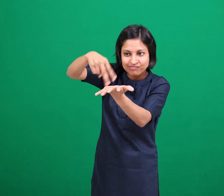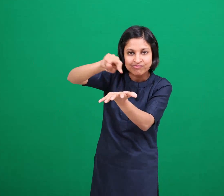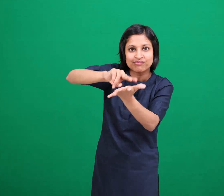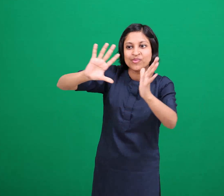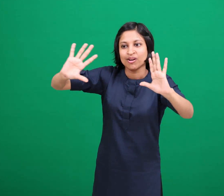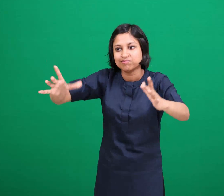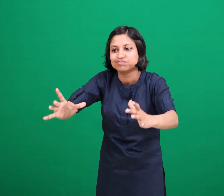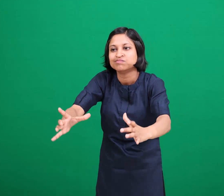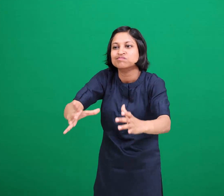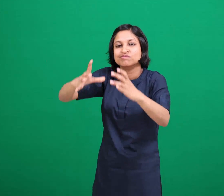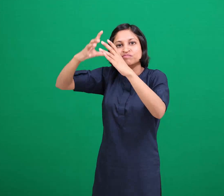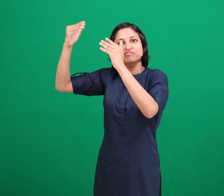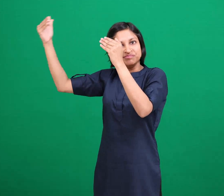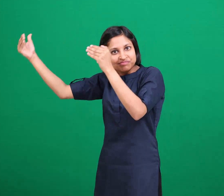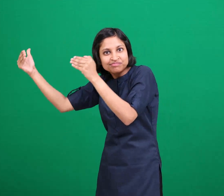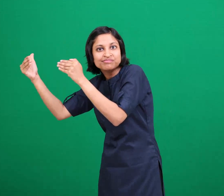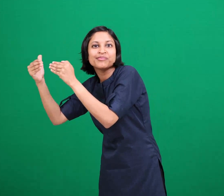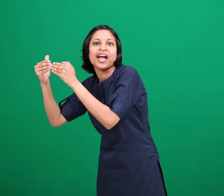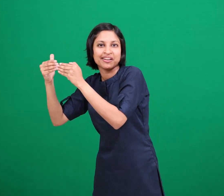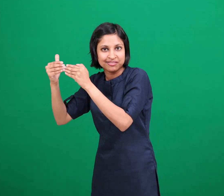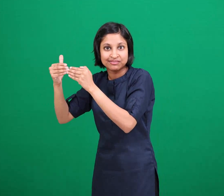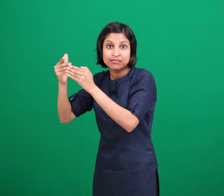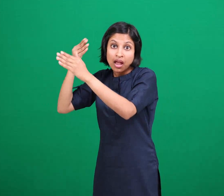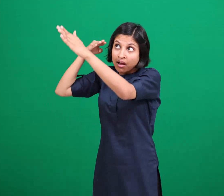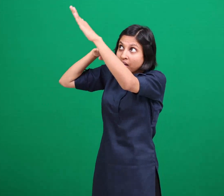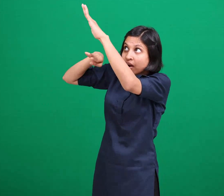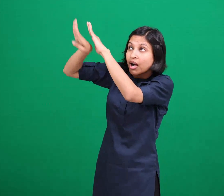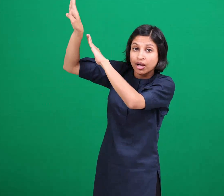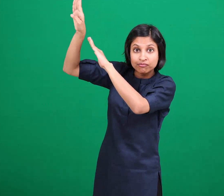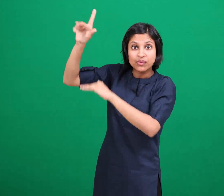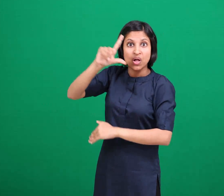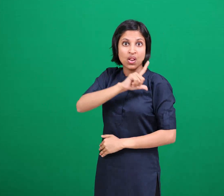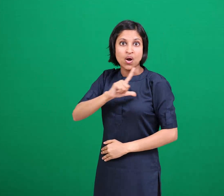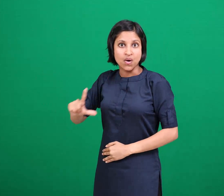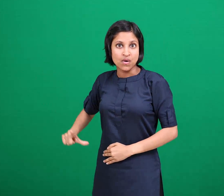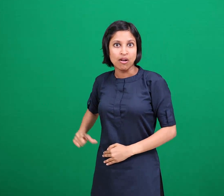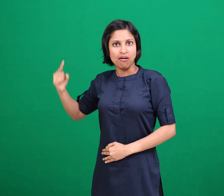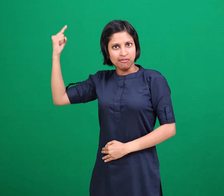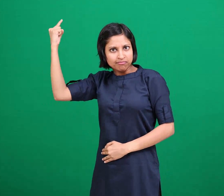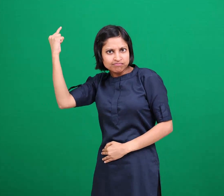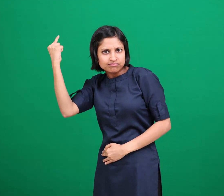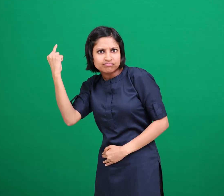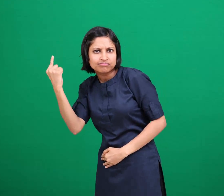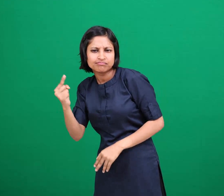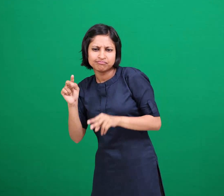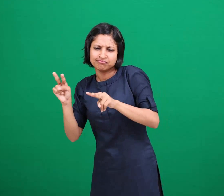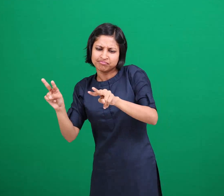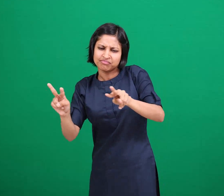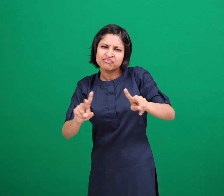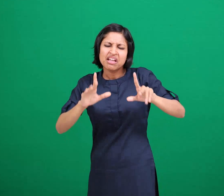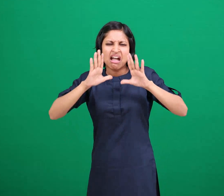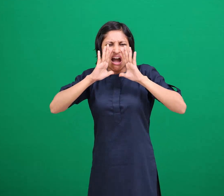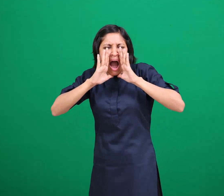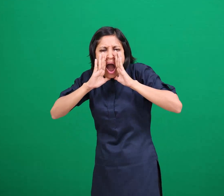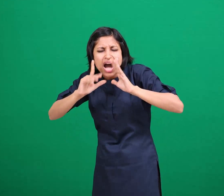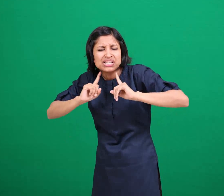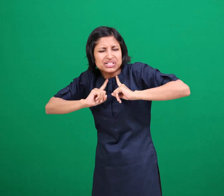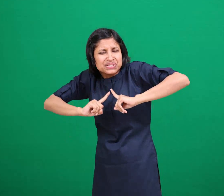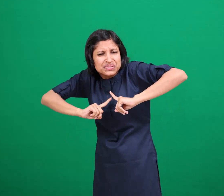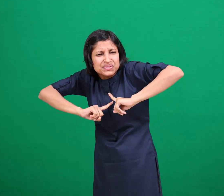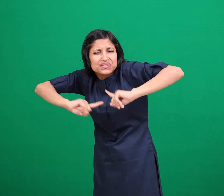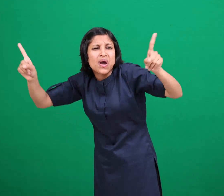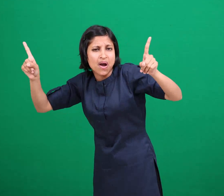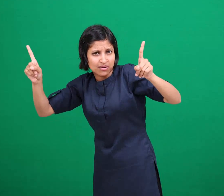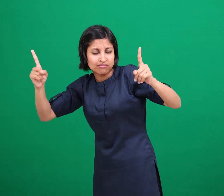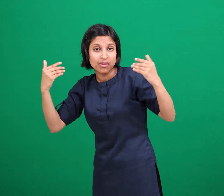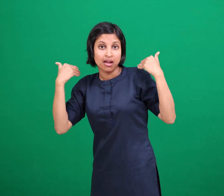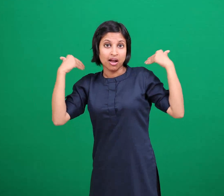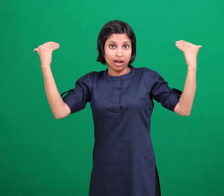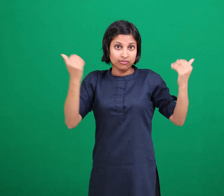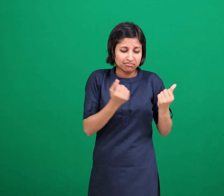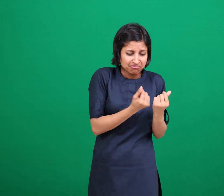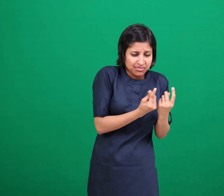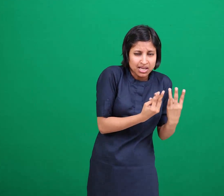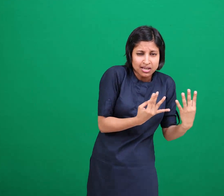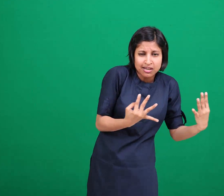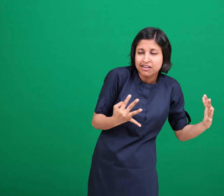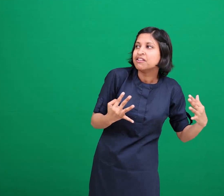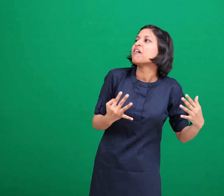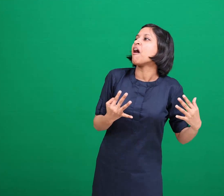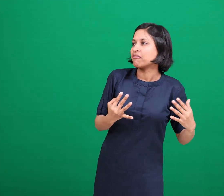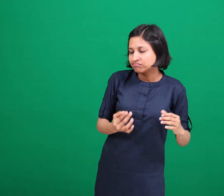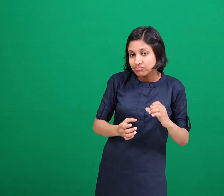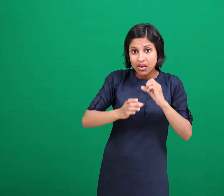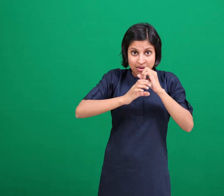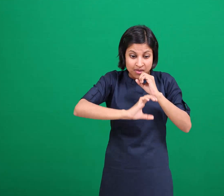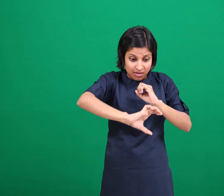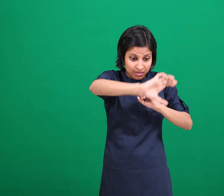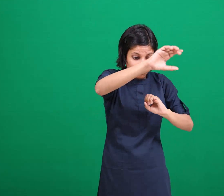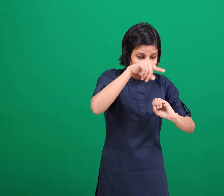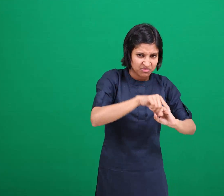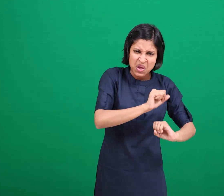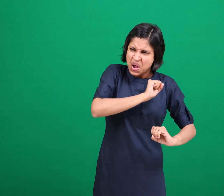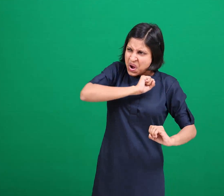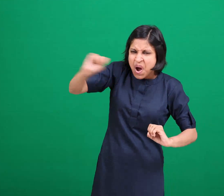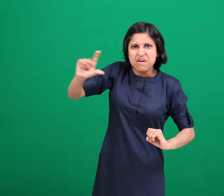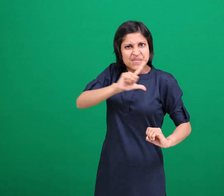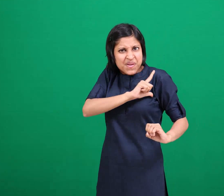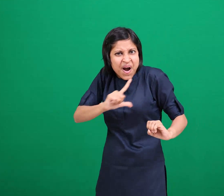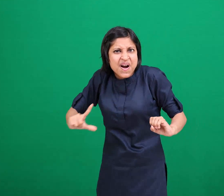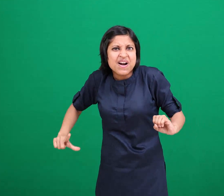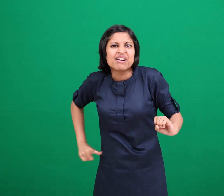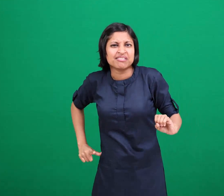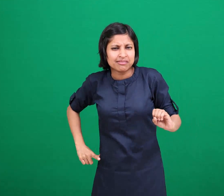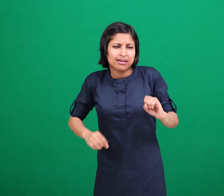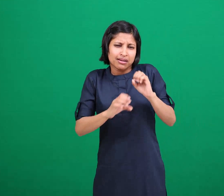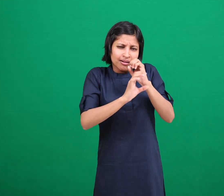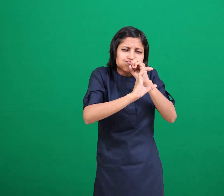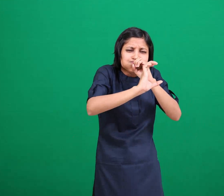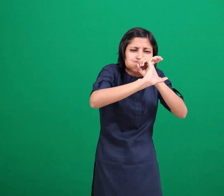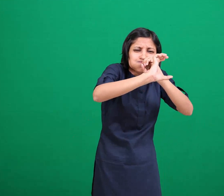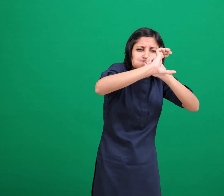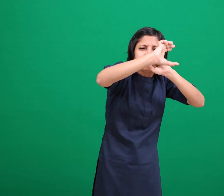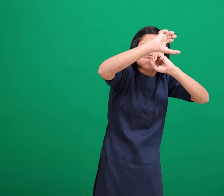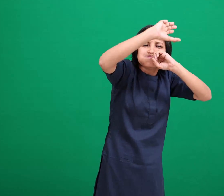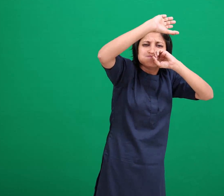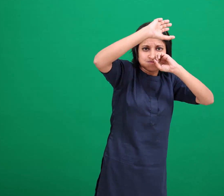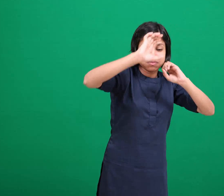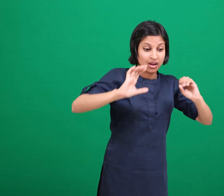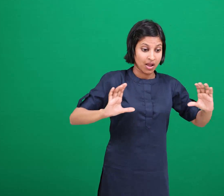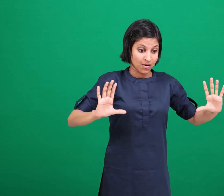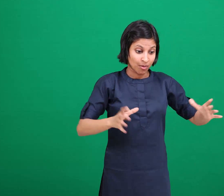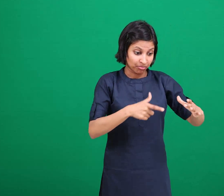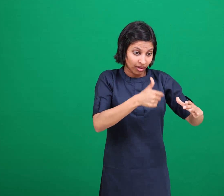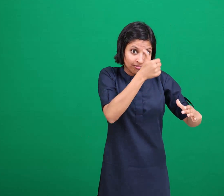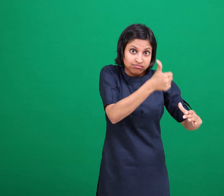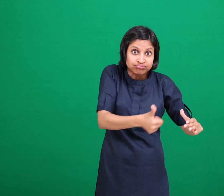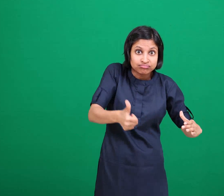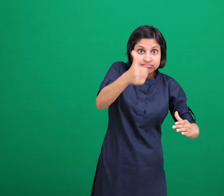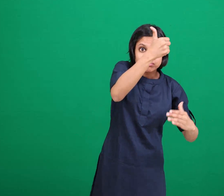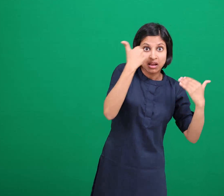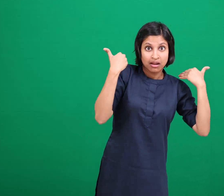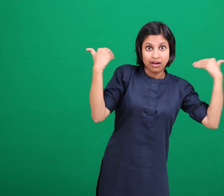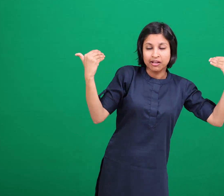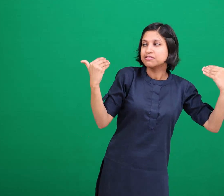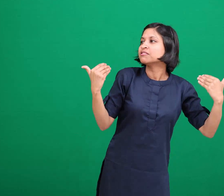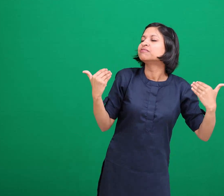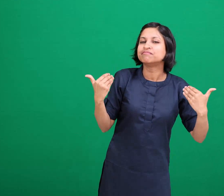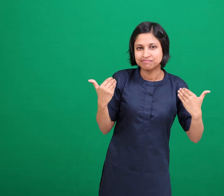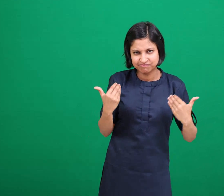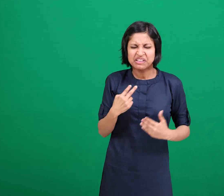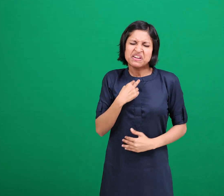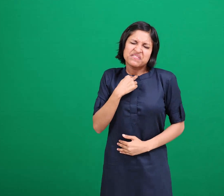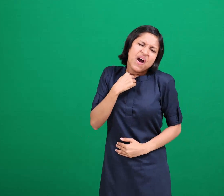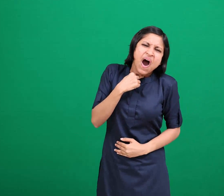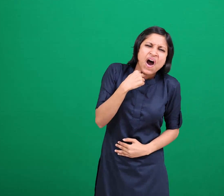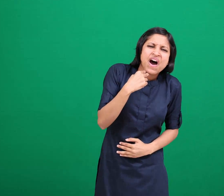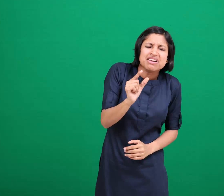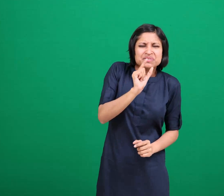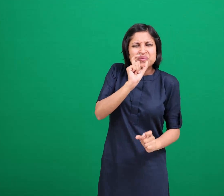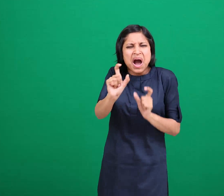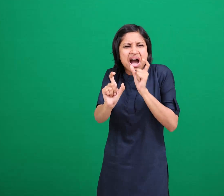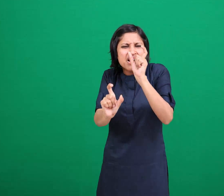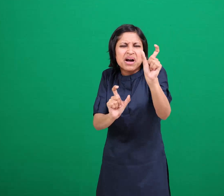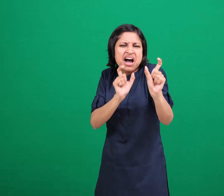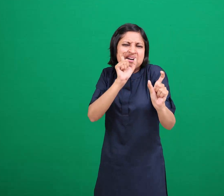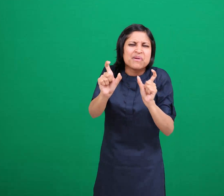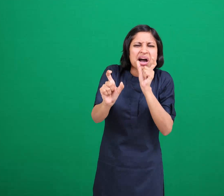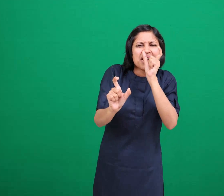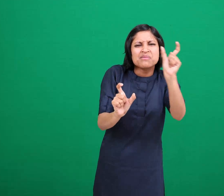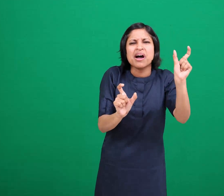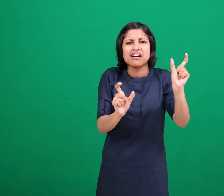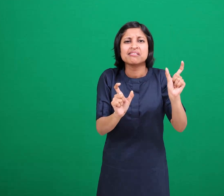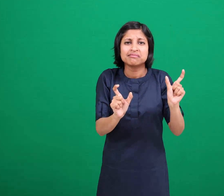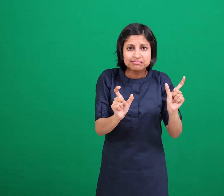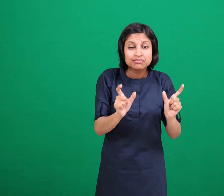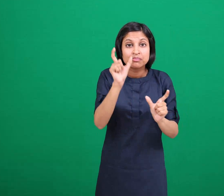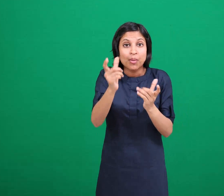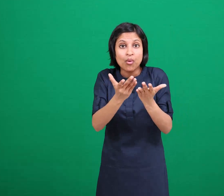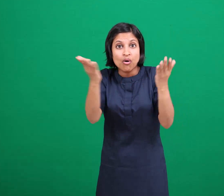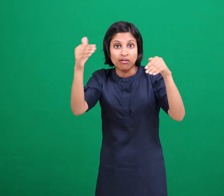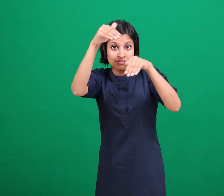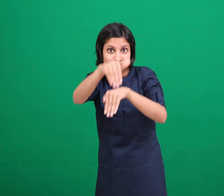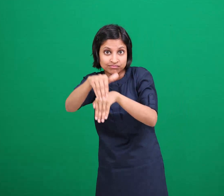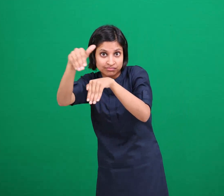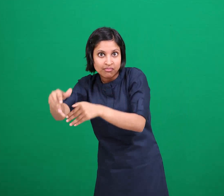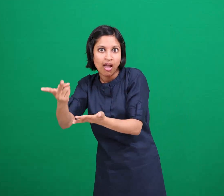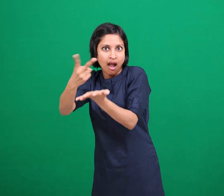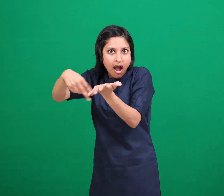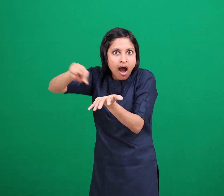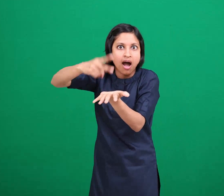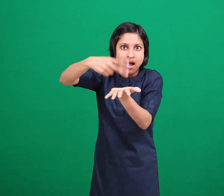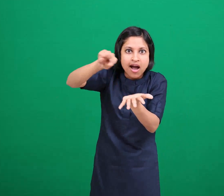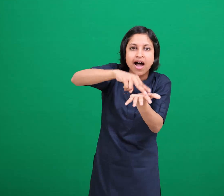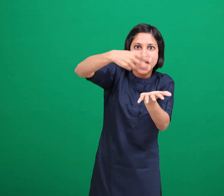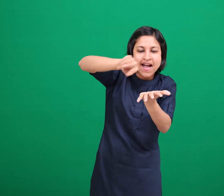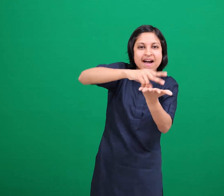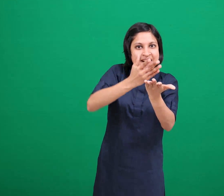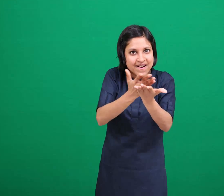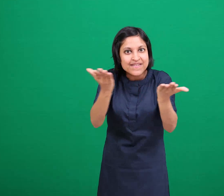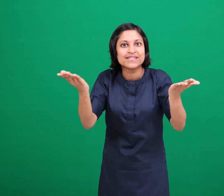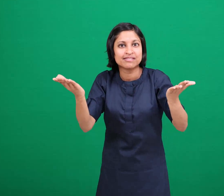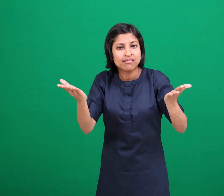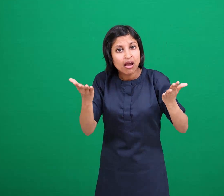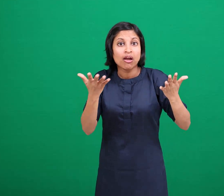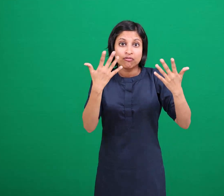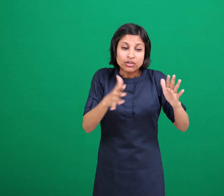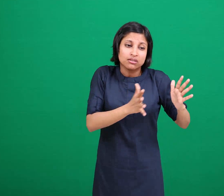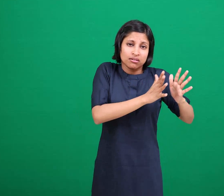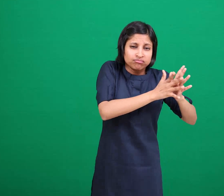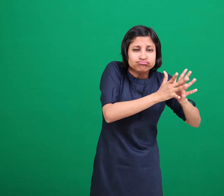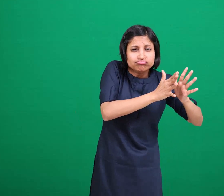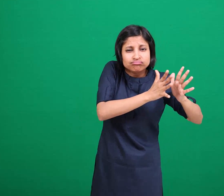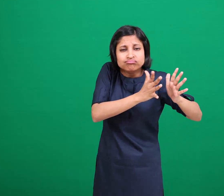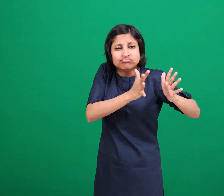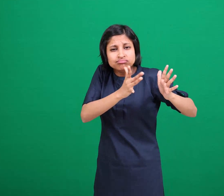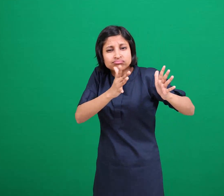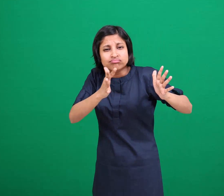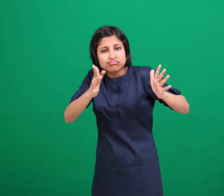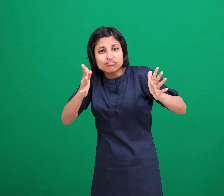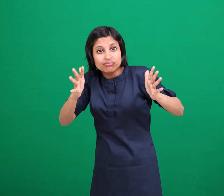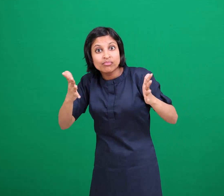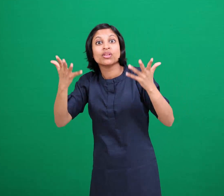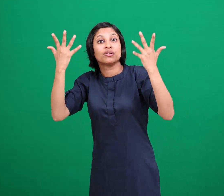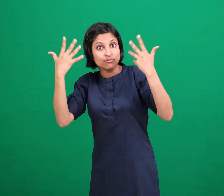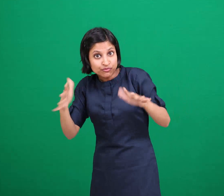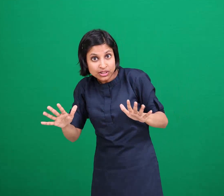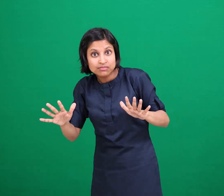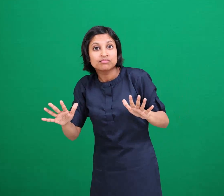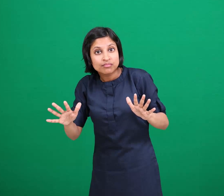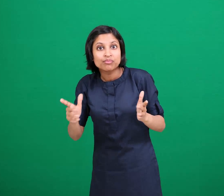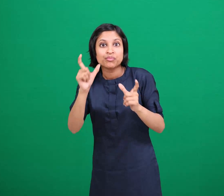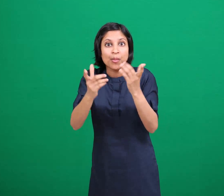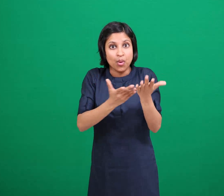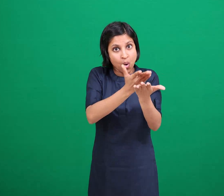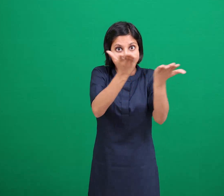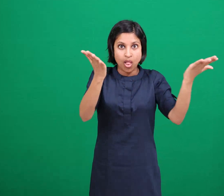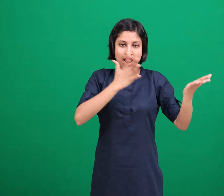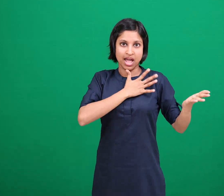For the Lord Himself will descend from heaven with a loud command, with the voice of an archangel, and with the trumpet of God, and the dead in Christ will be the first to rise.